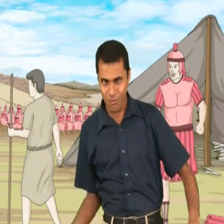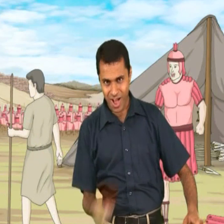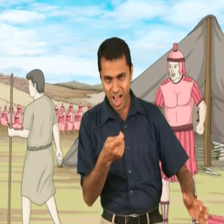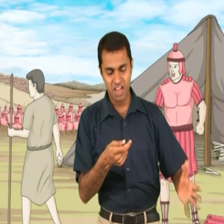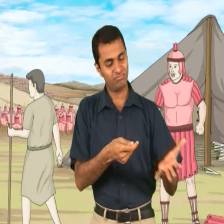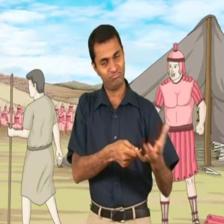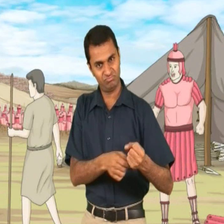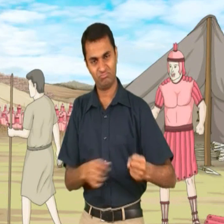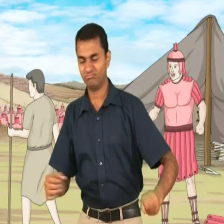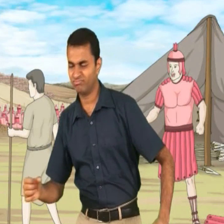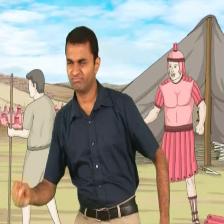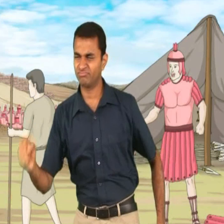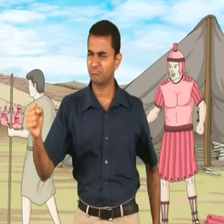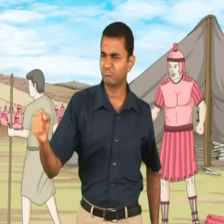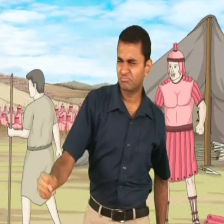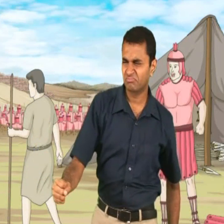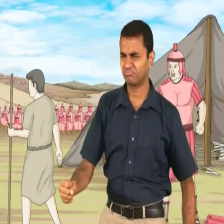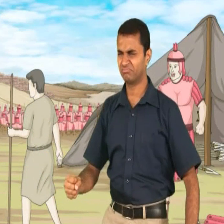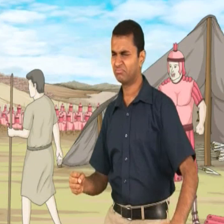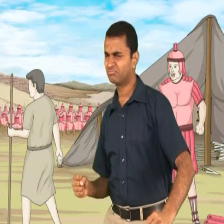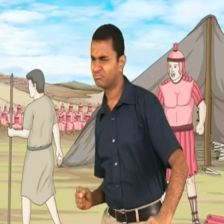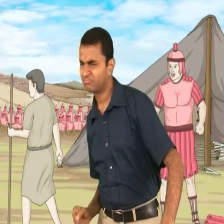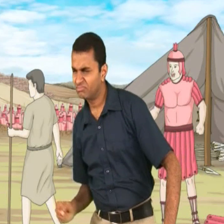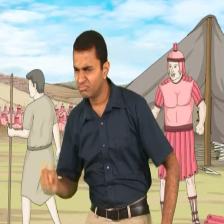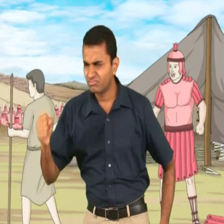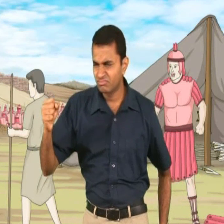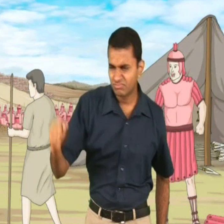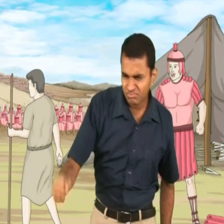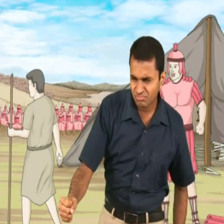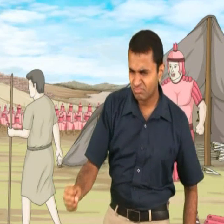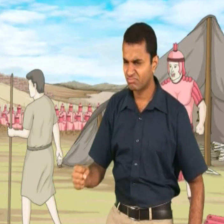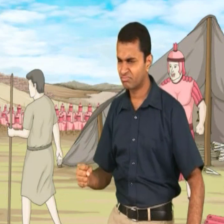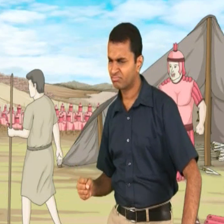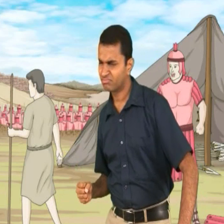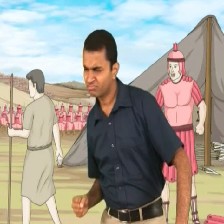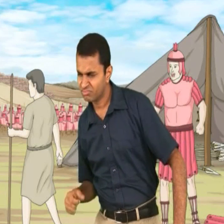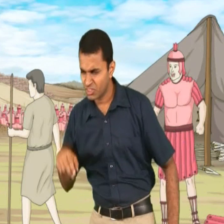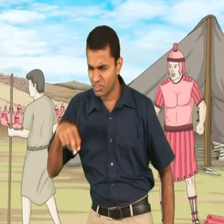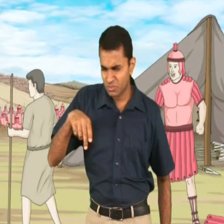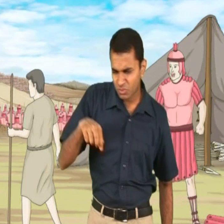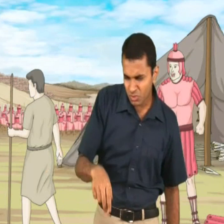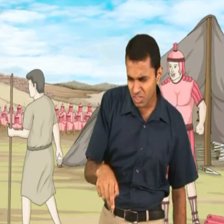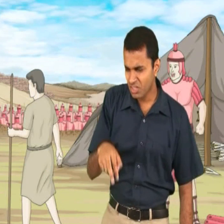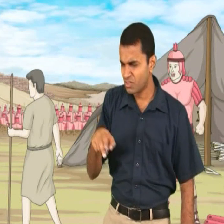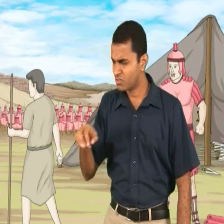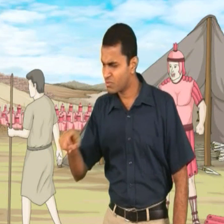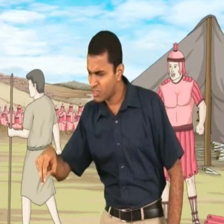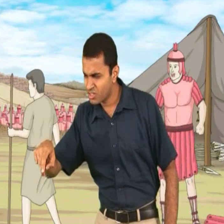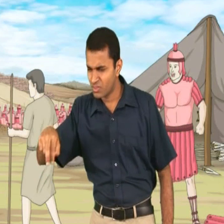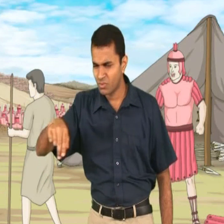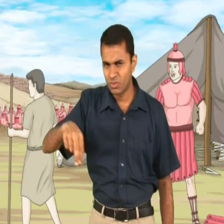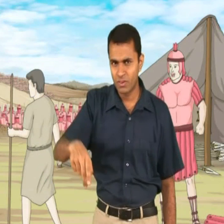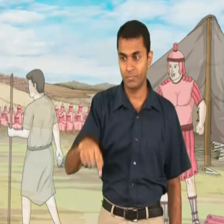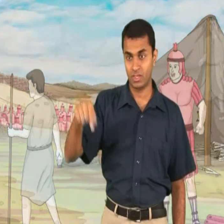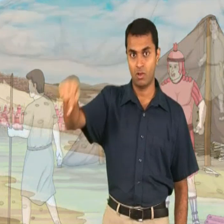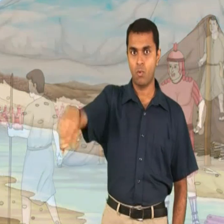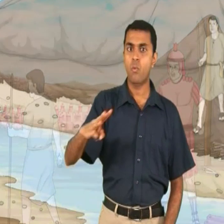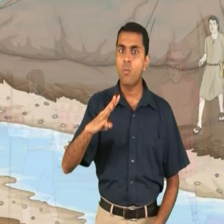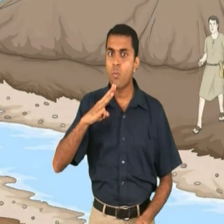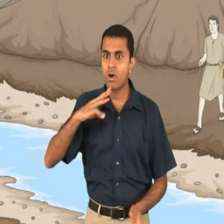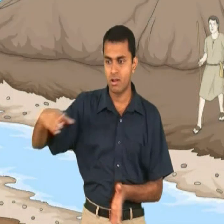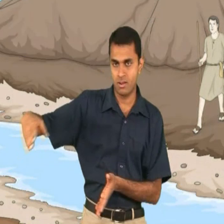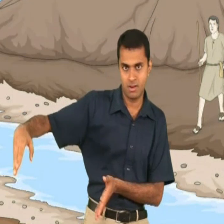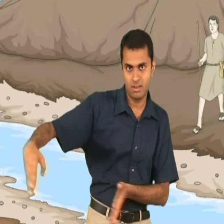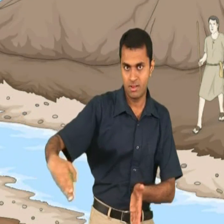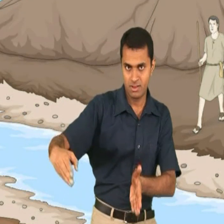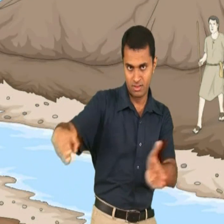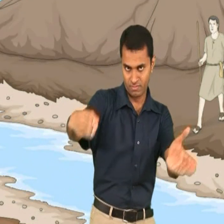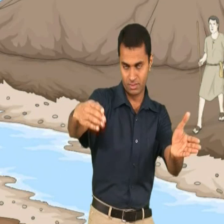So David took them off.